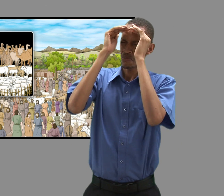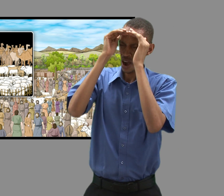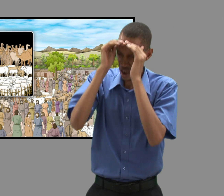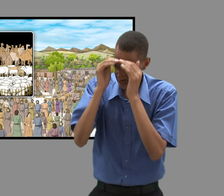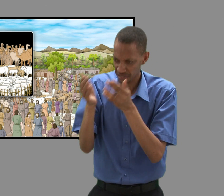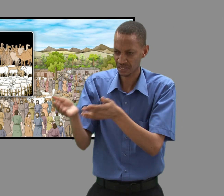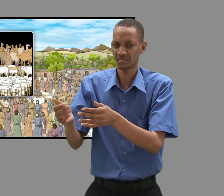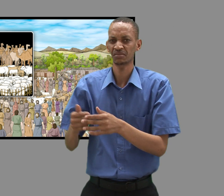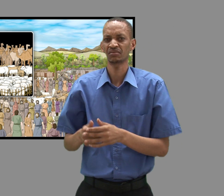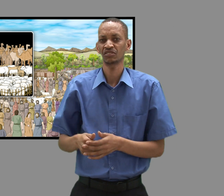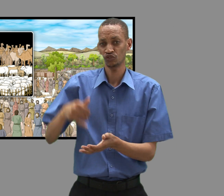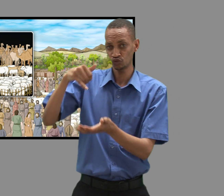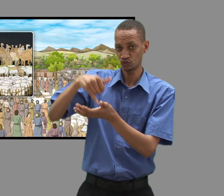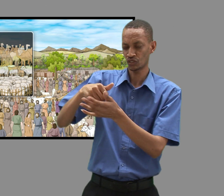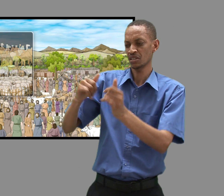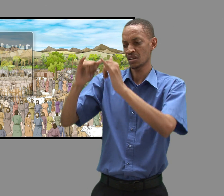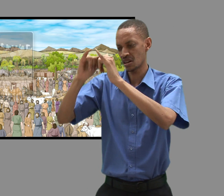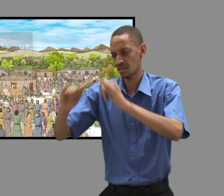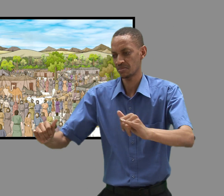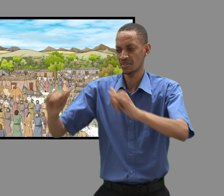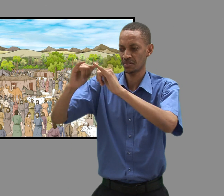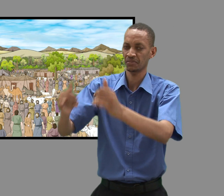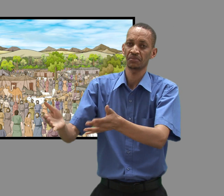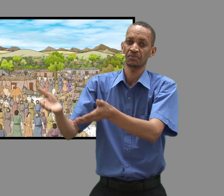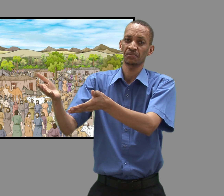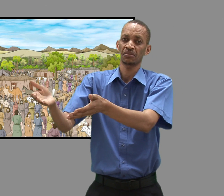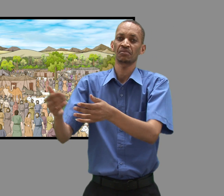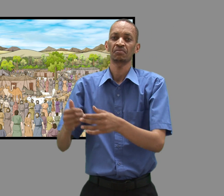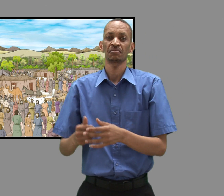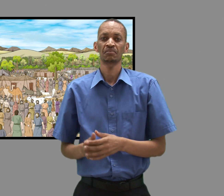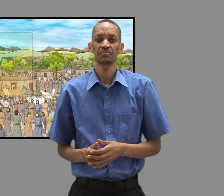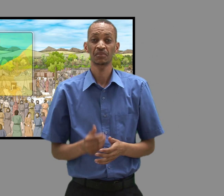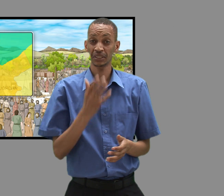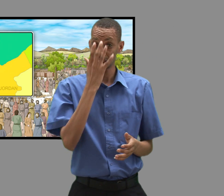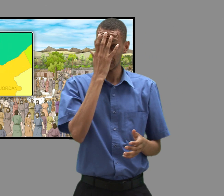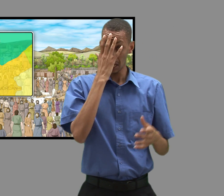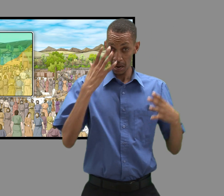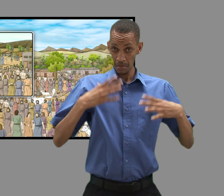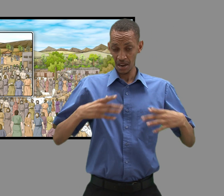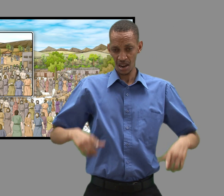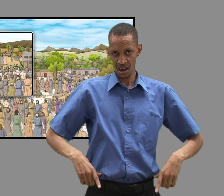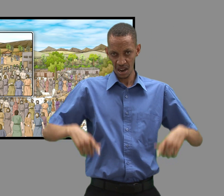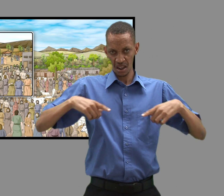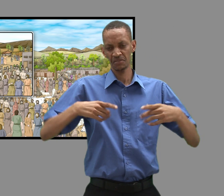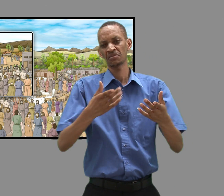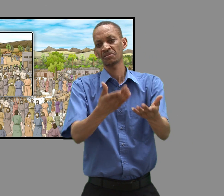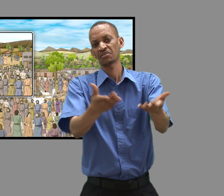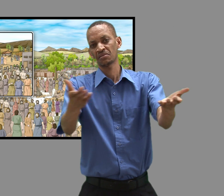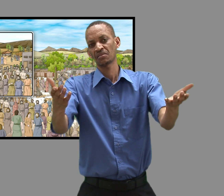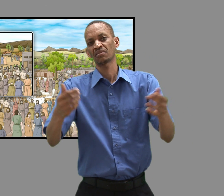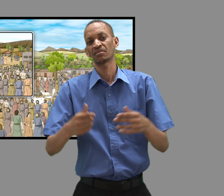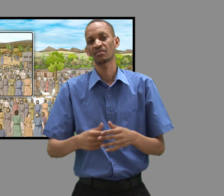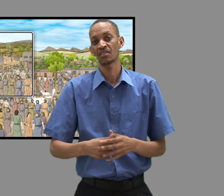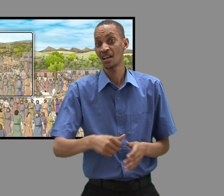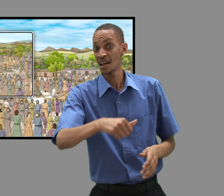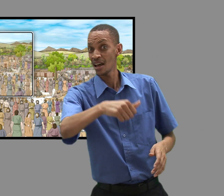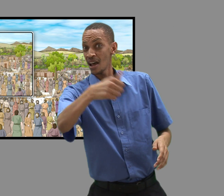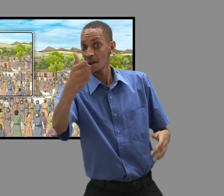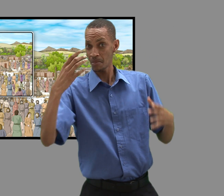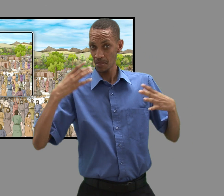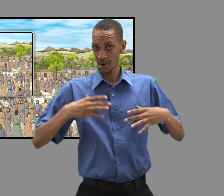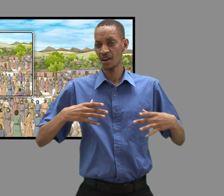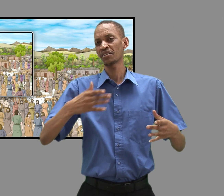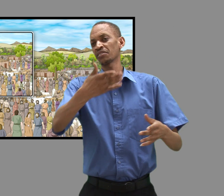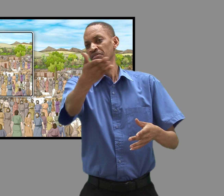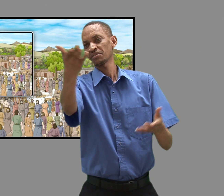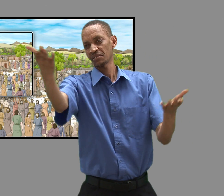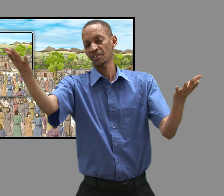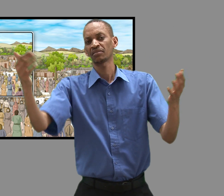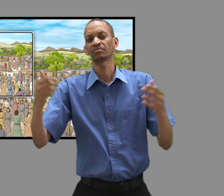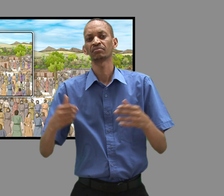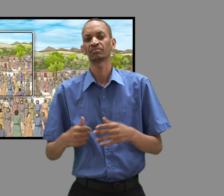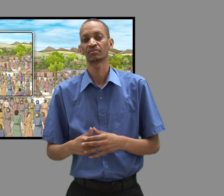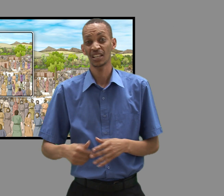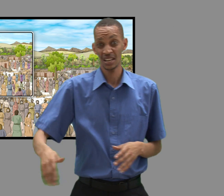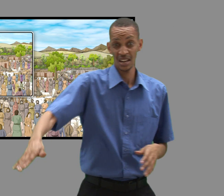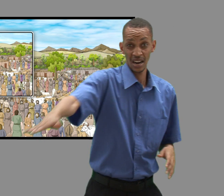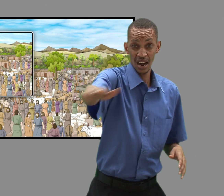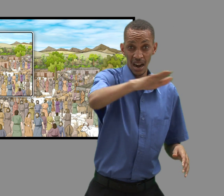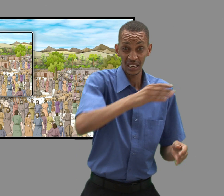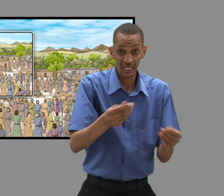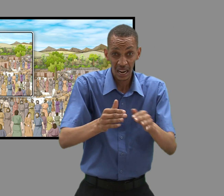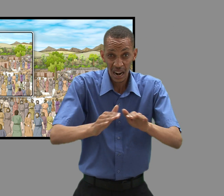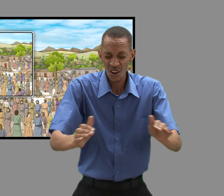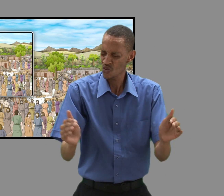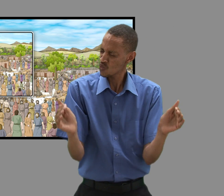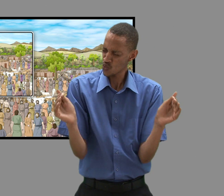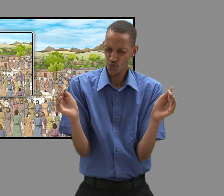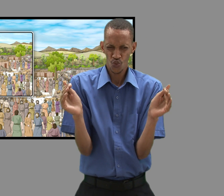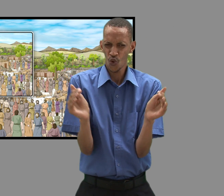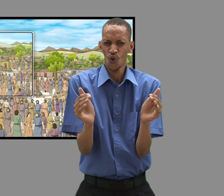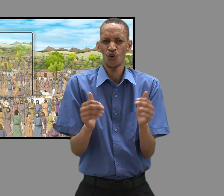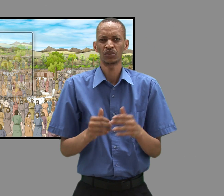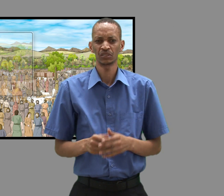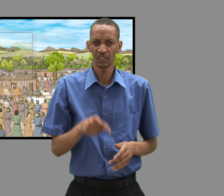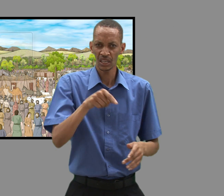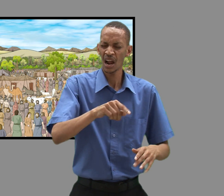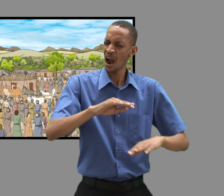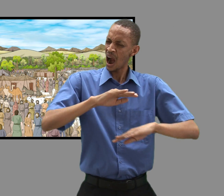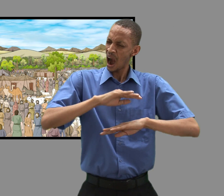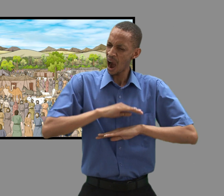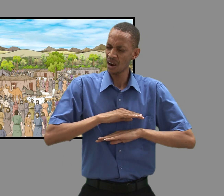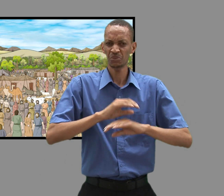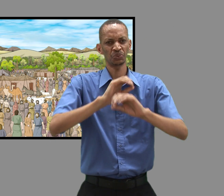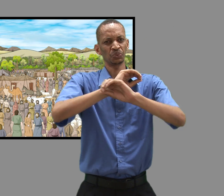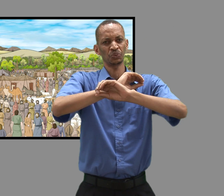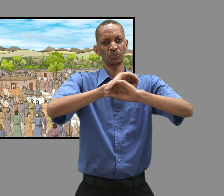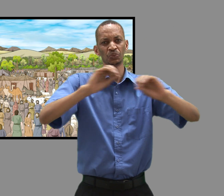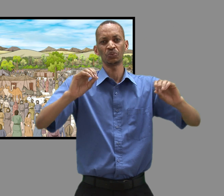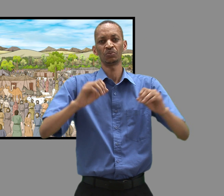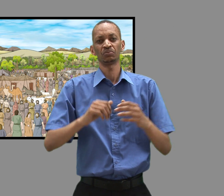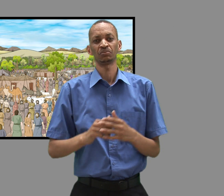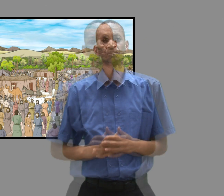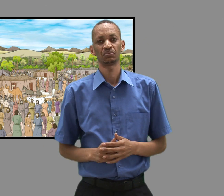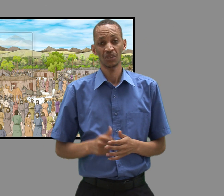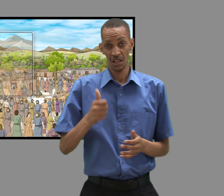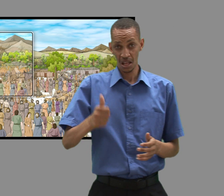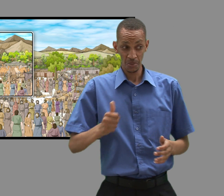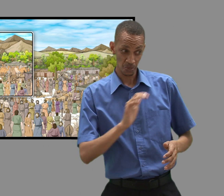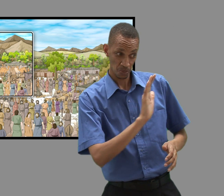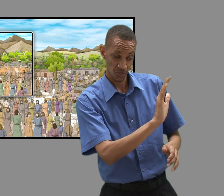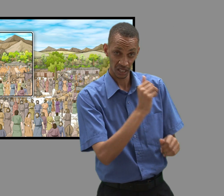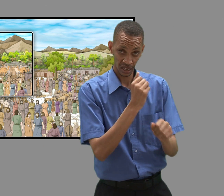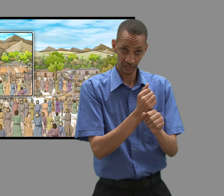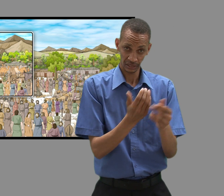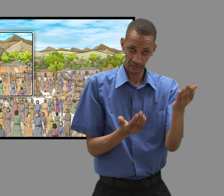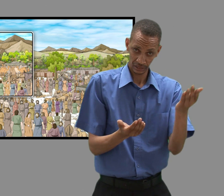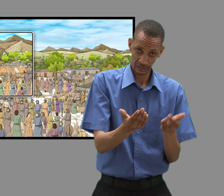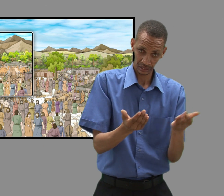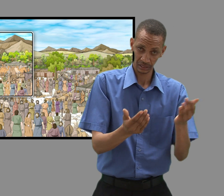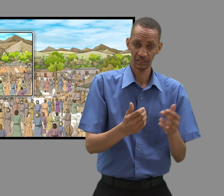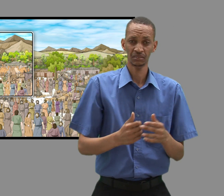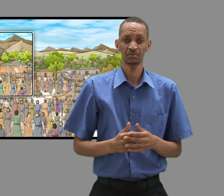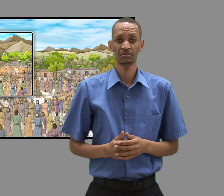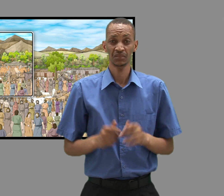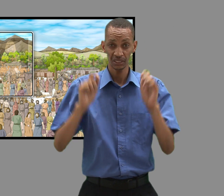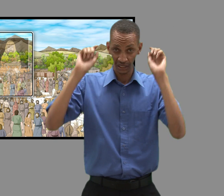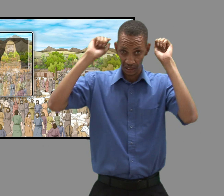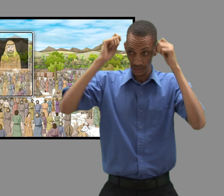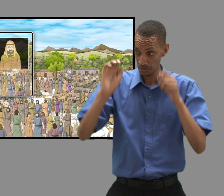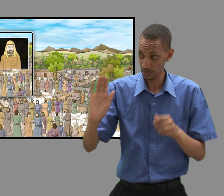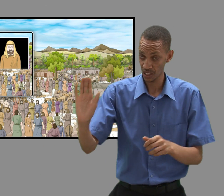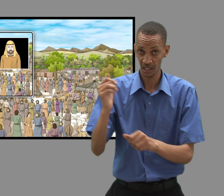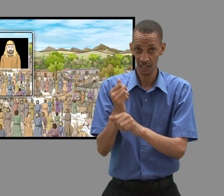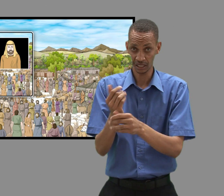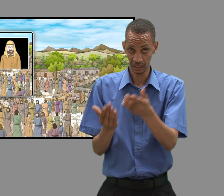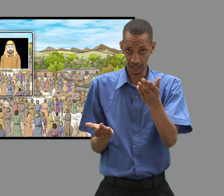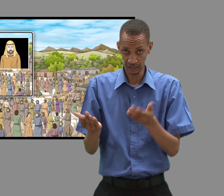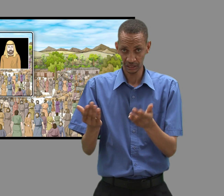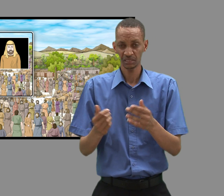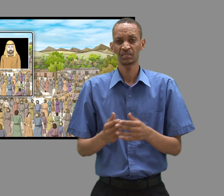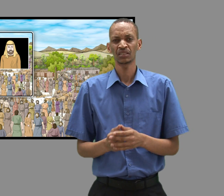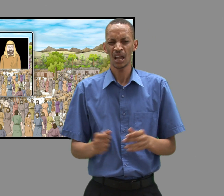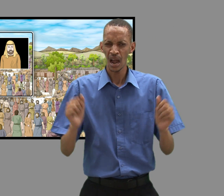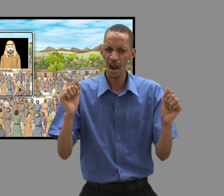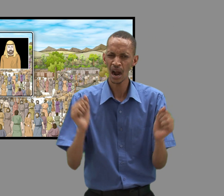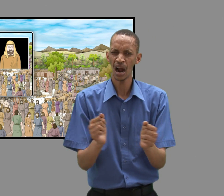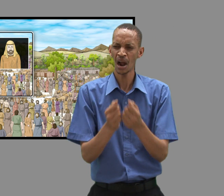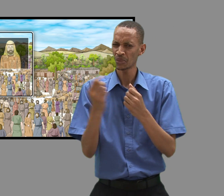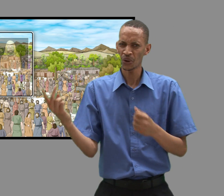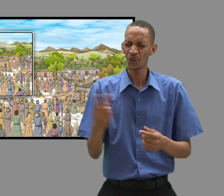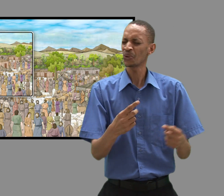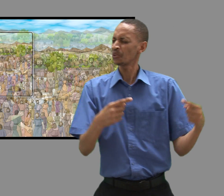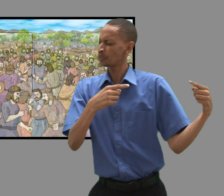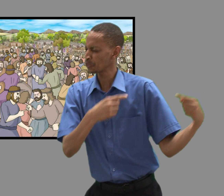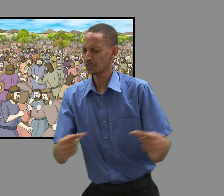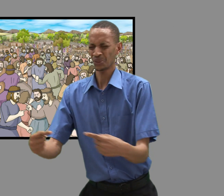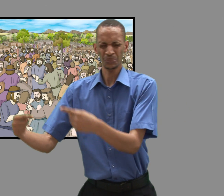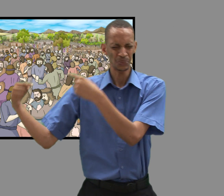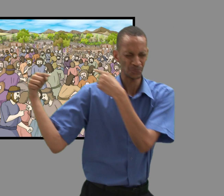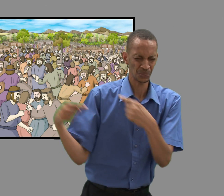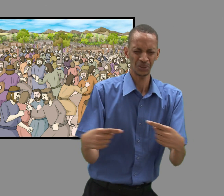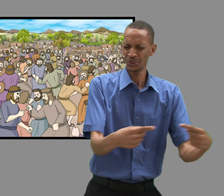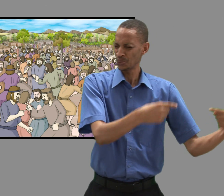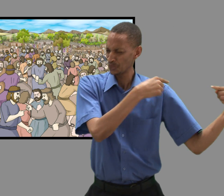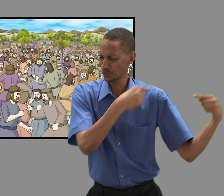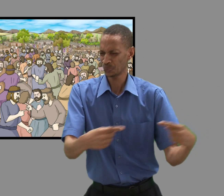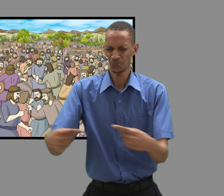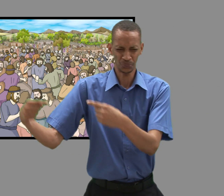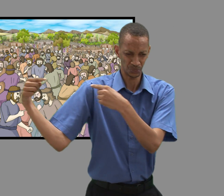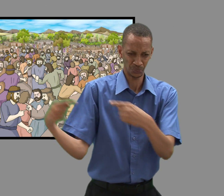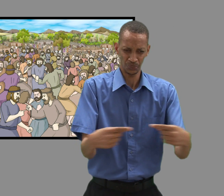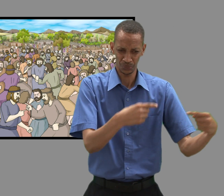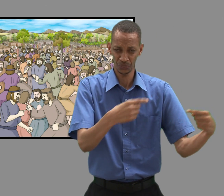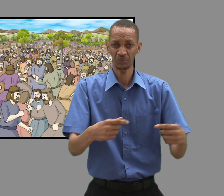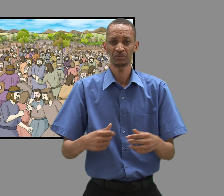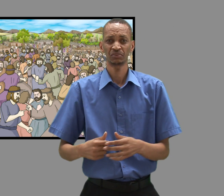And there was discord between the herdsmen of Abram and the herdsmen of Lot. At that time the Canaanites and the Perizzites were also living in the land.